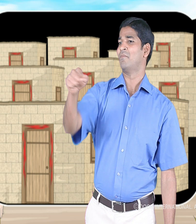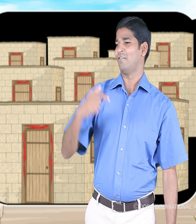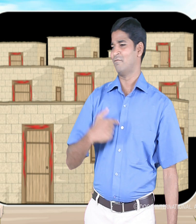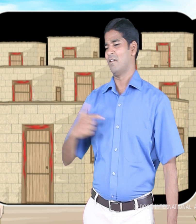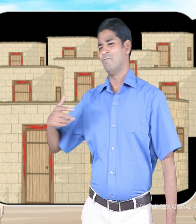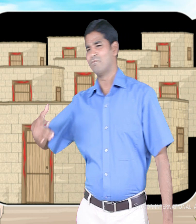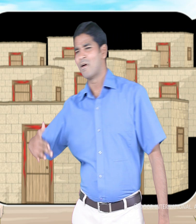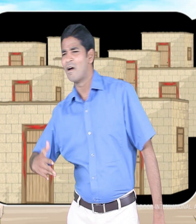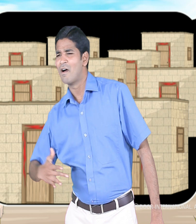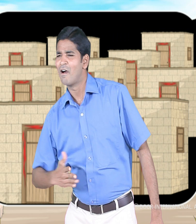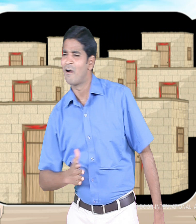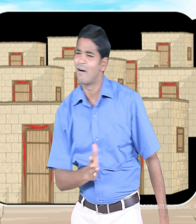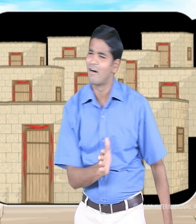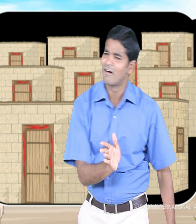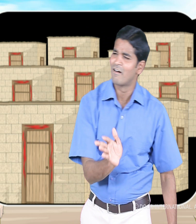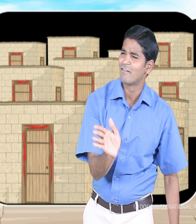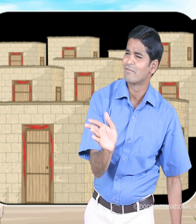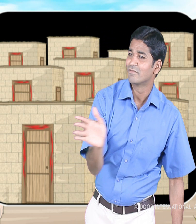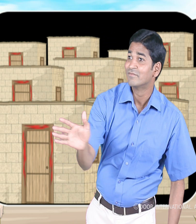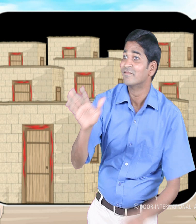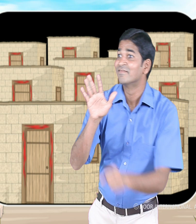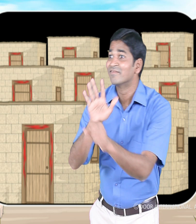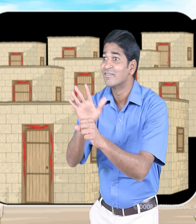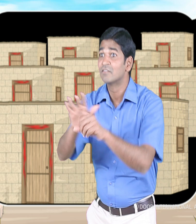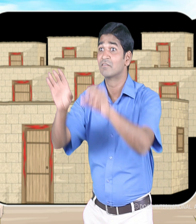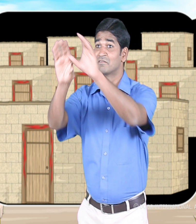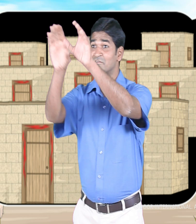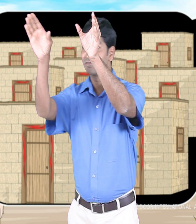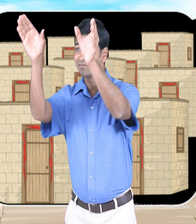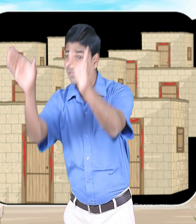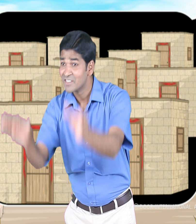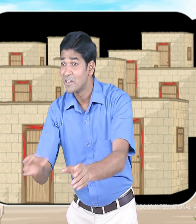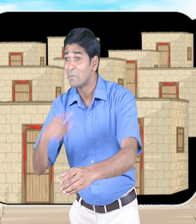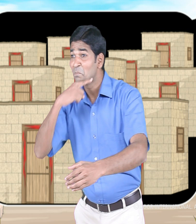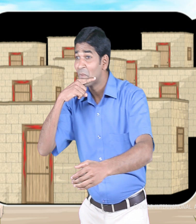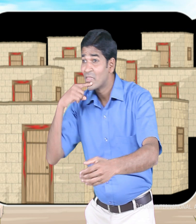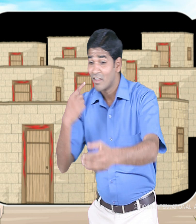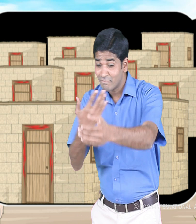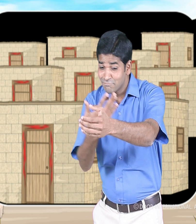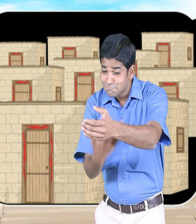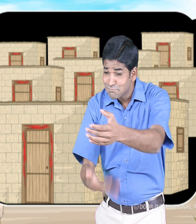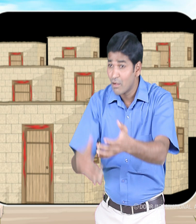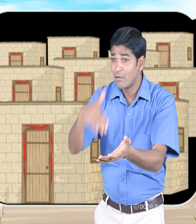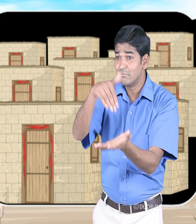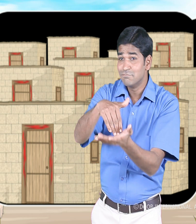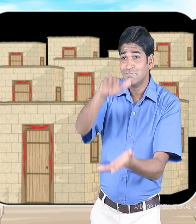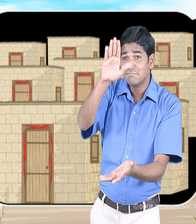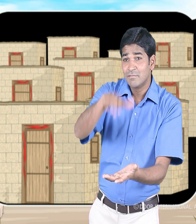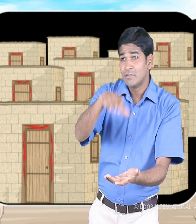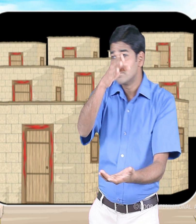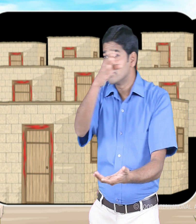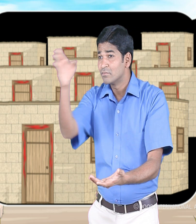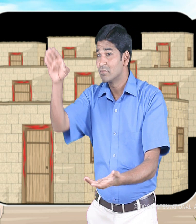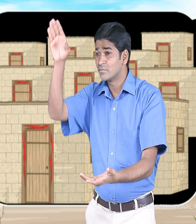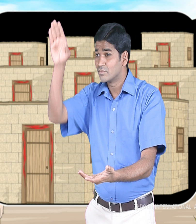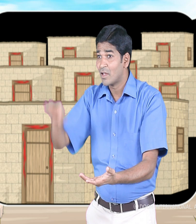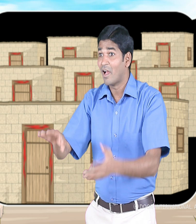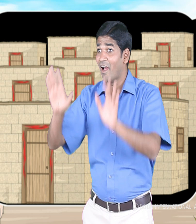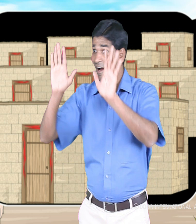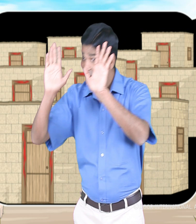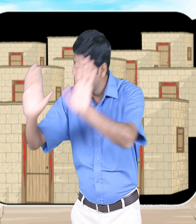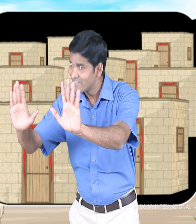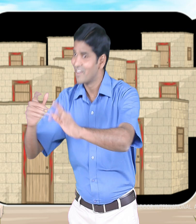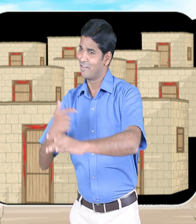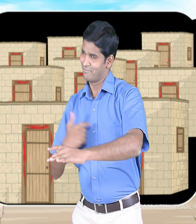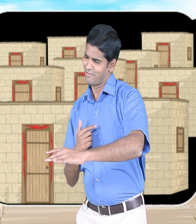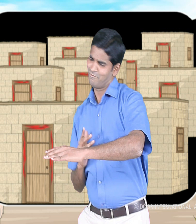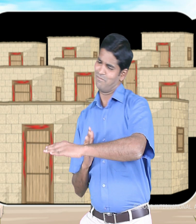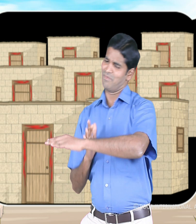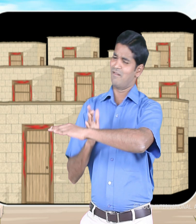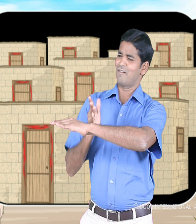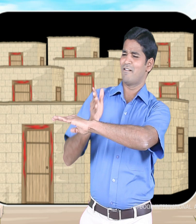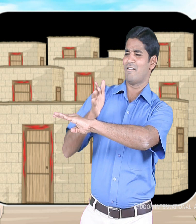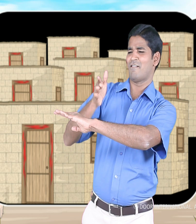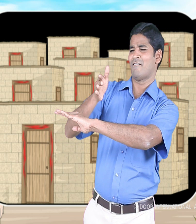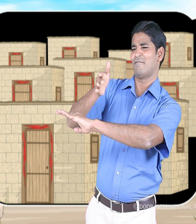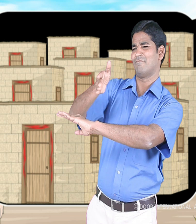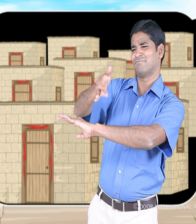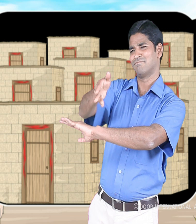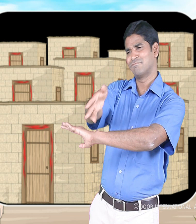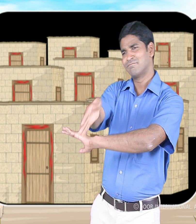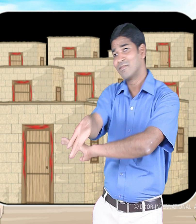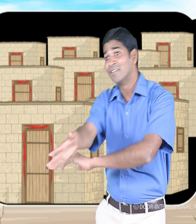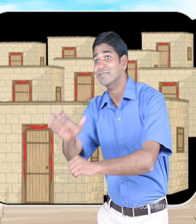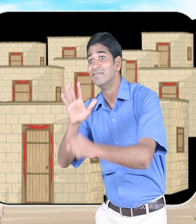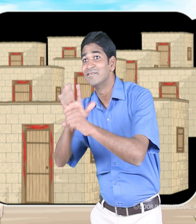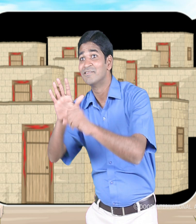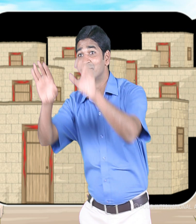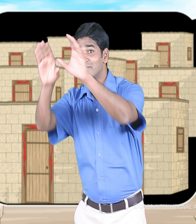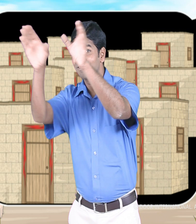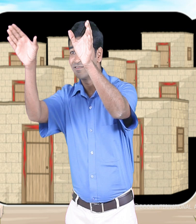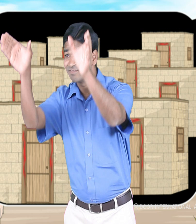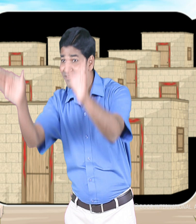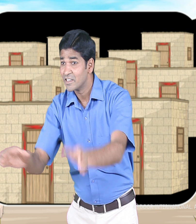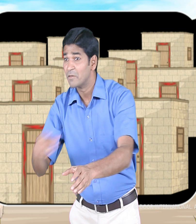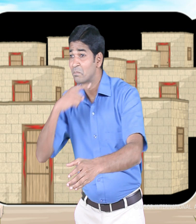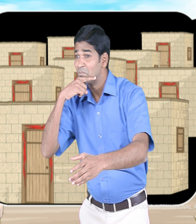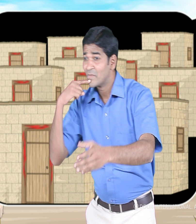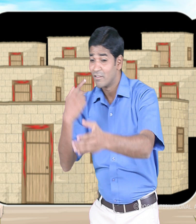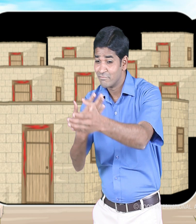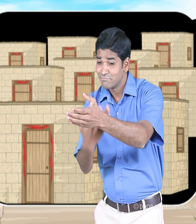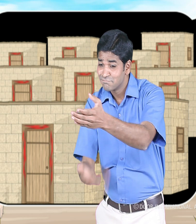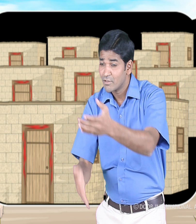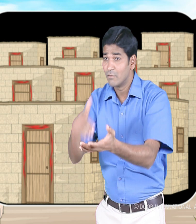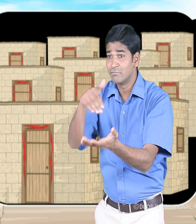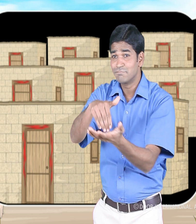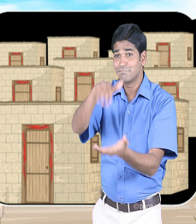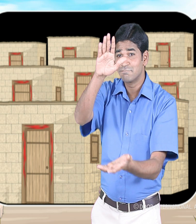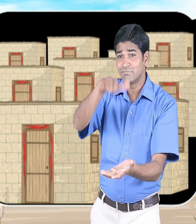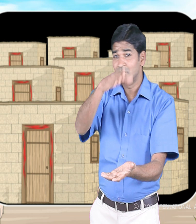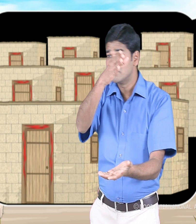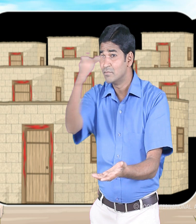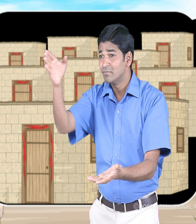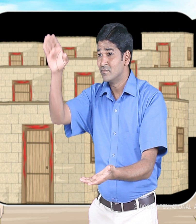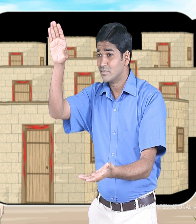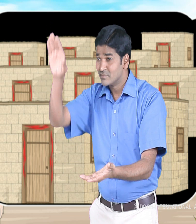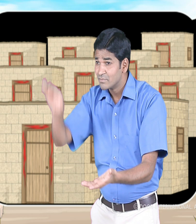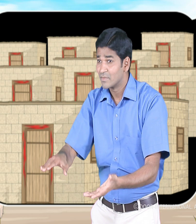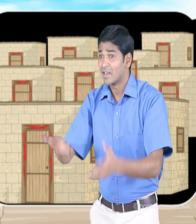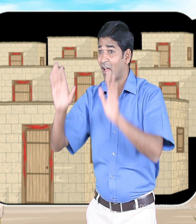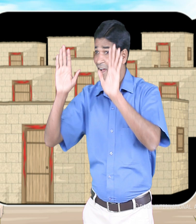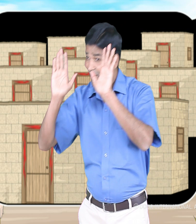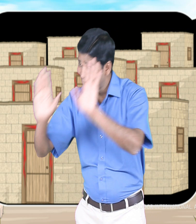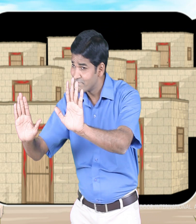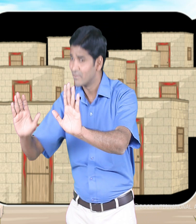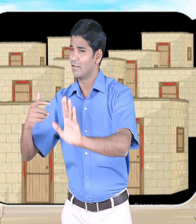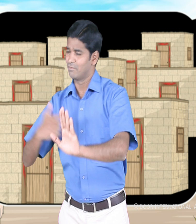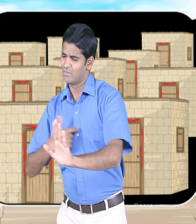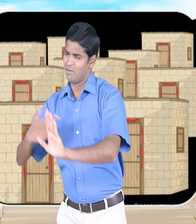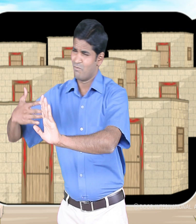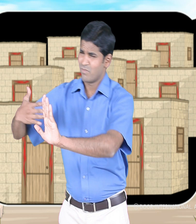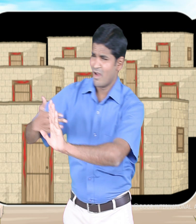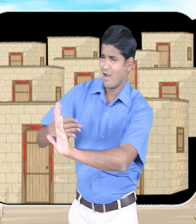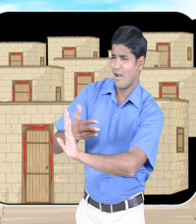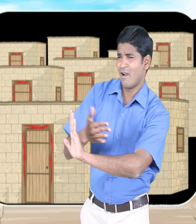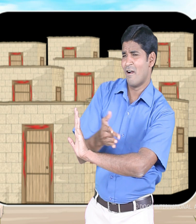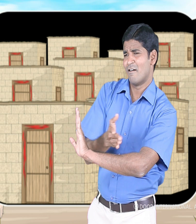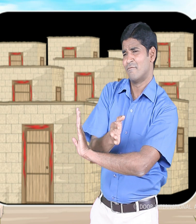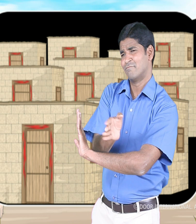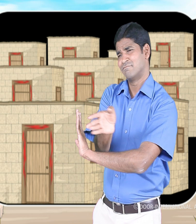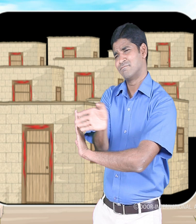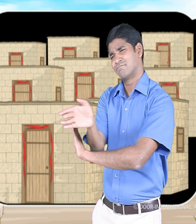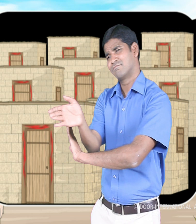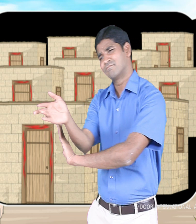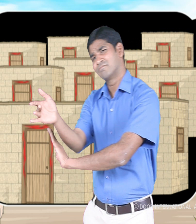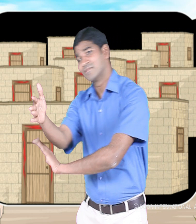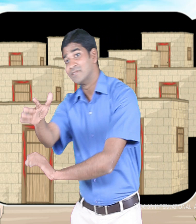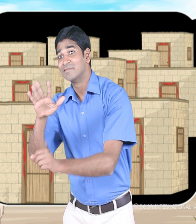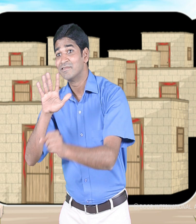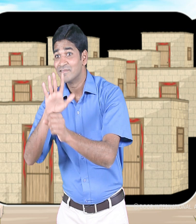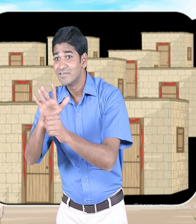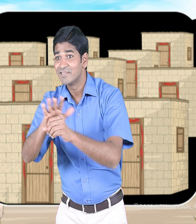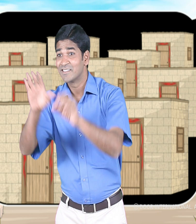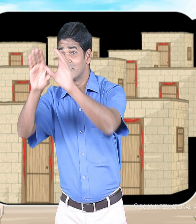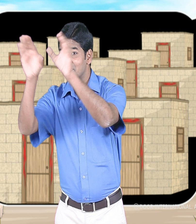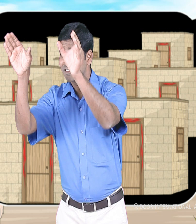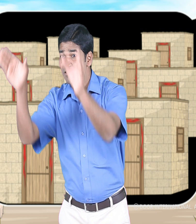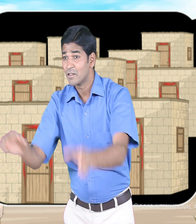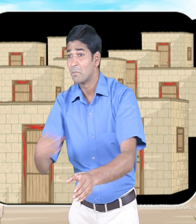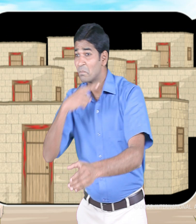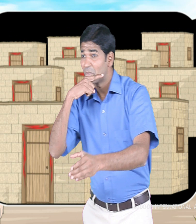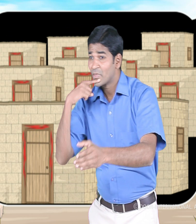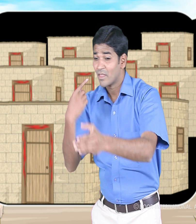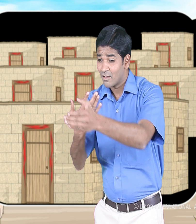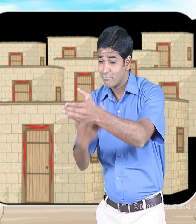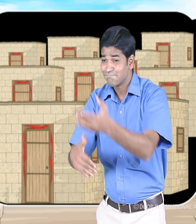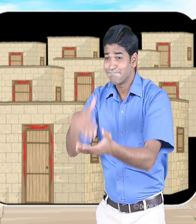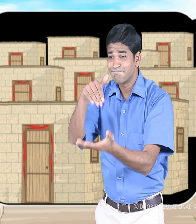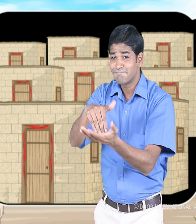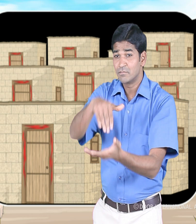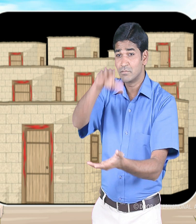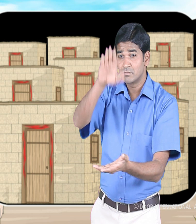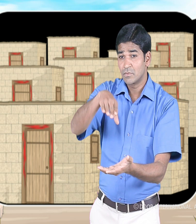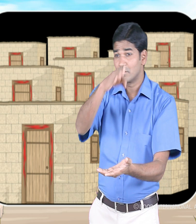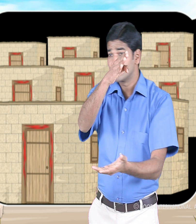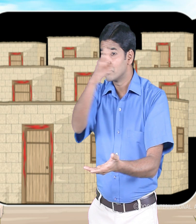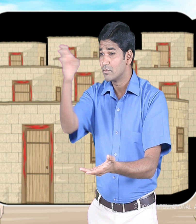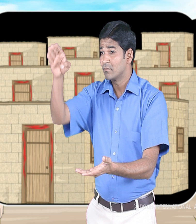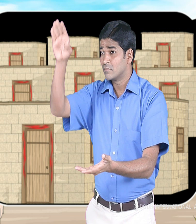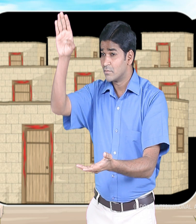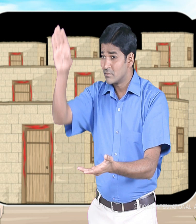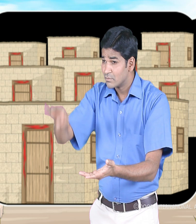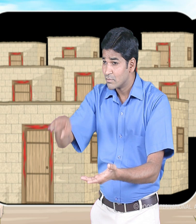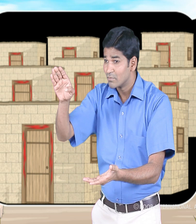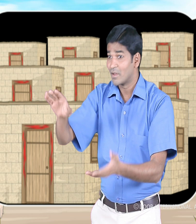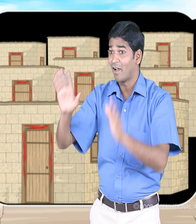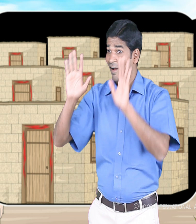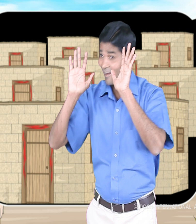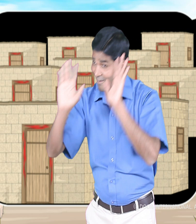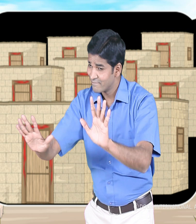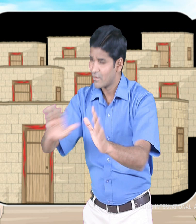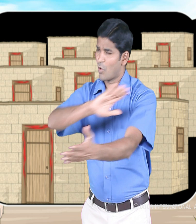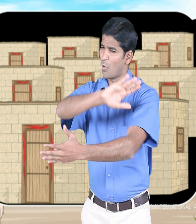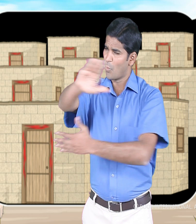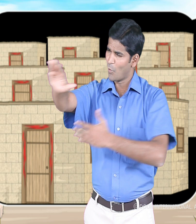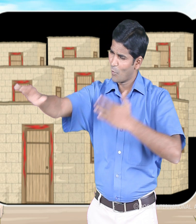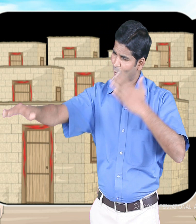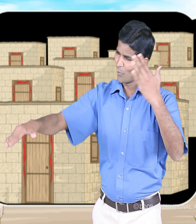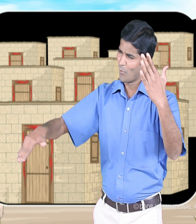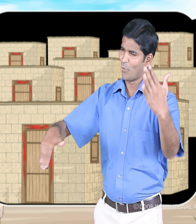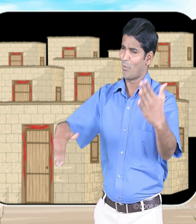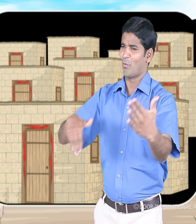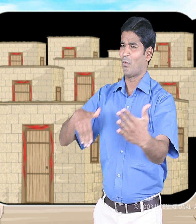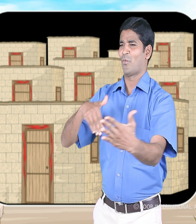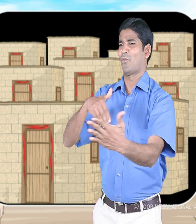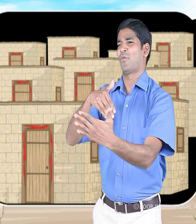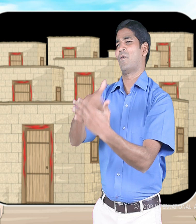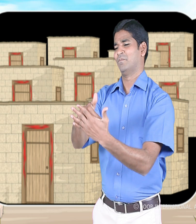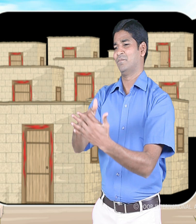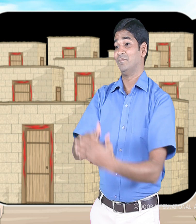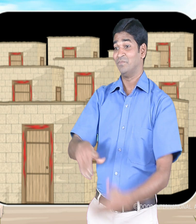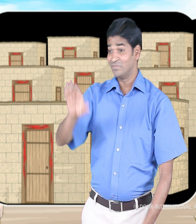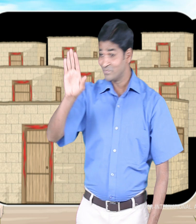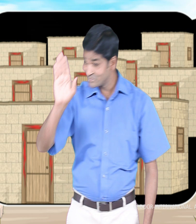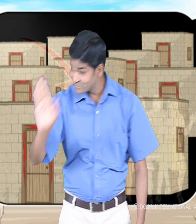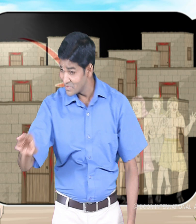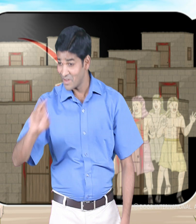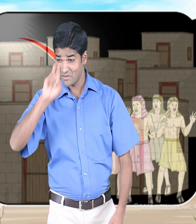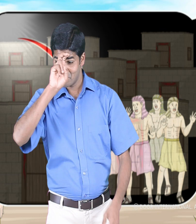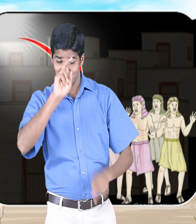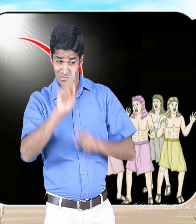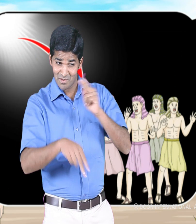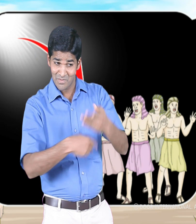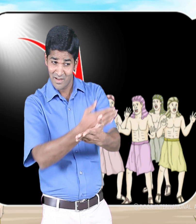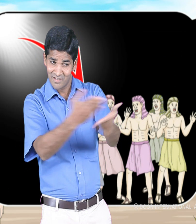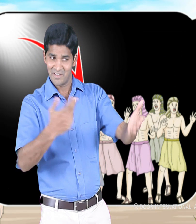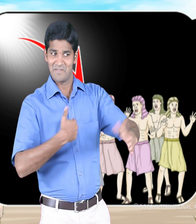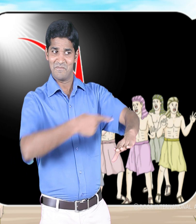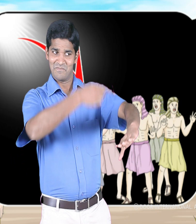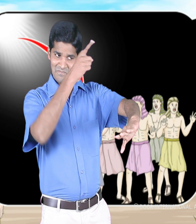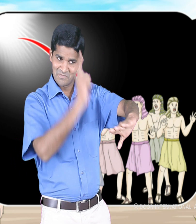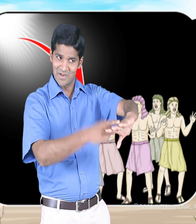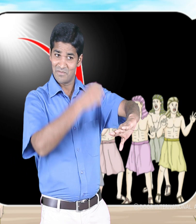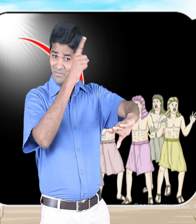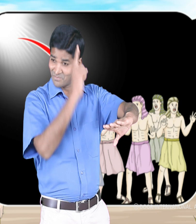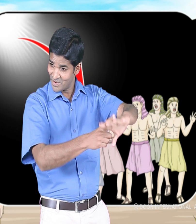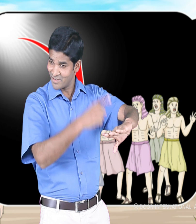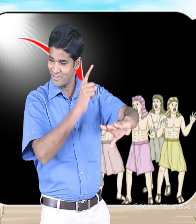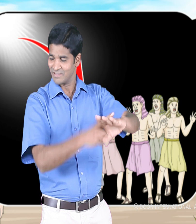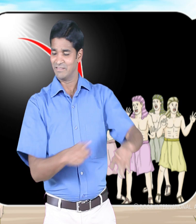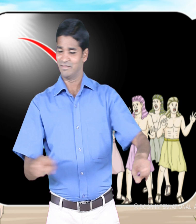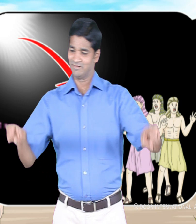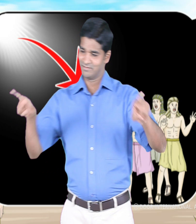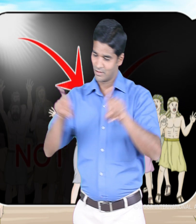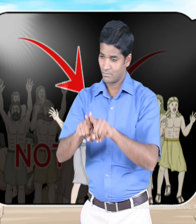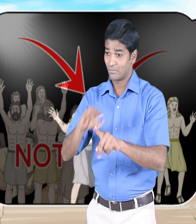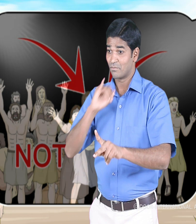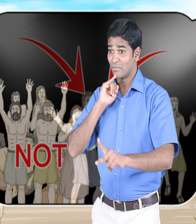when I see the blood, I will pass over you.